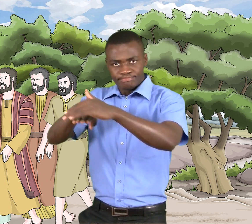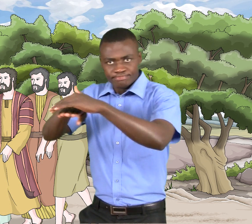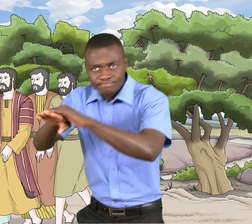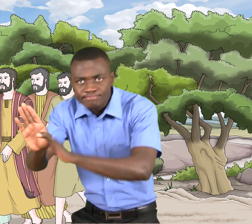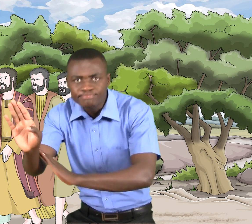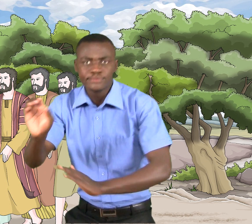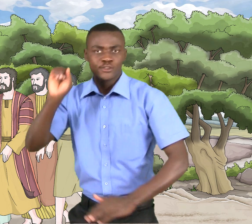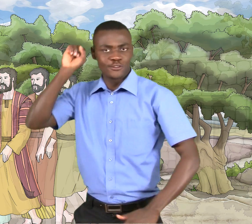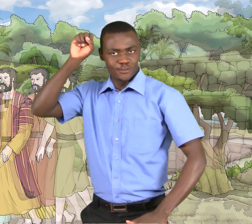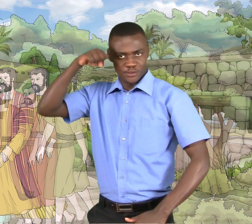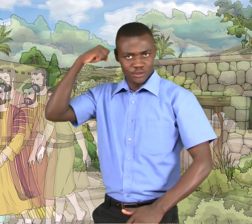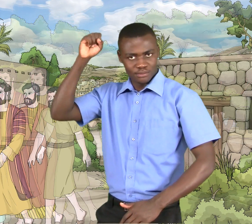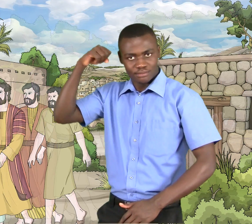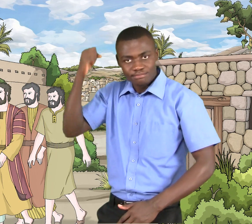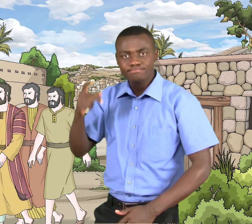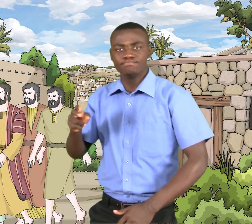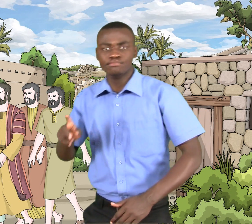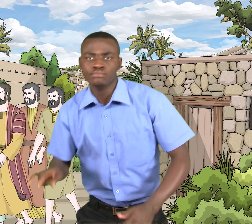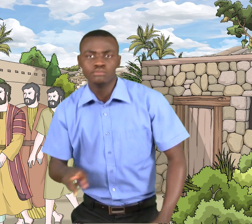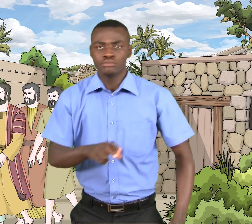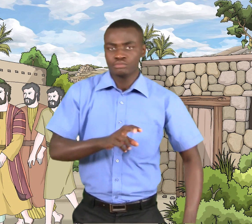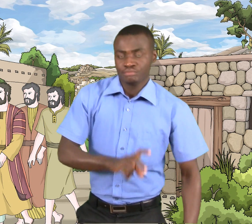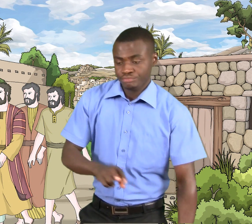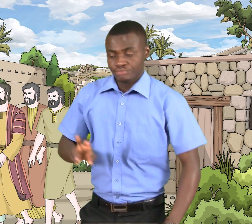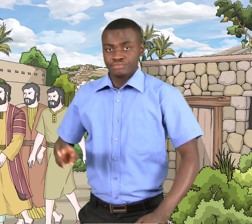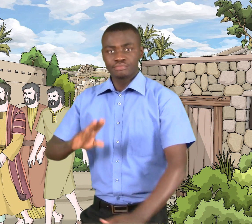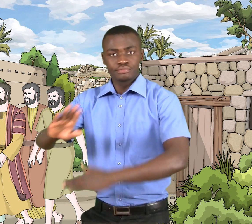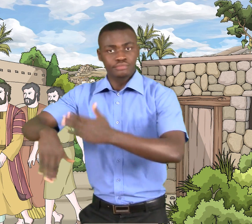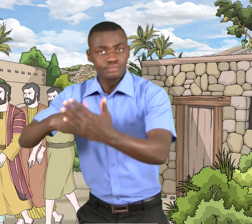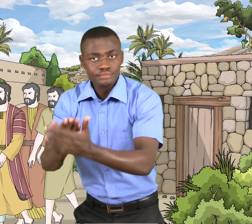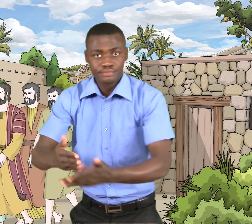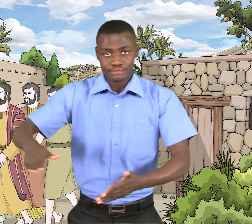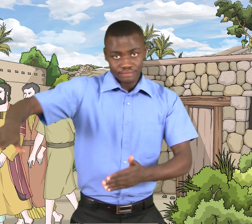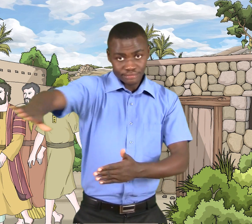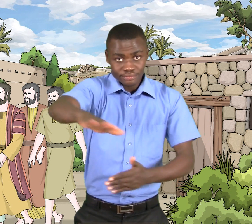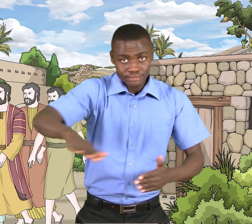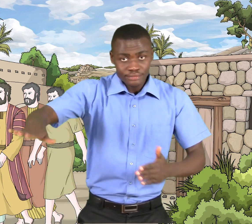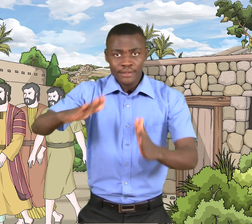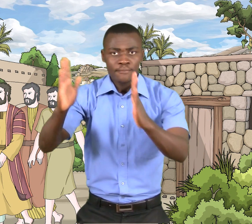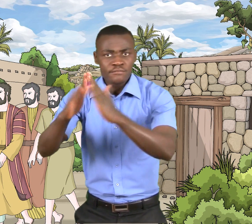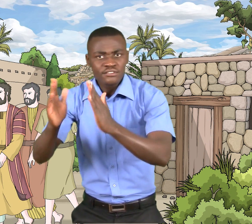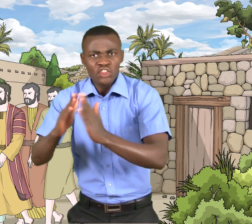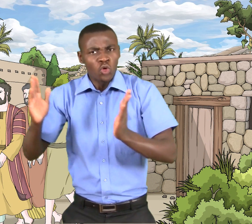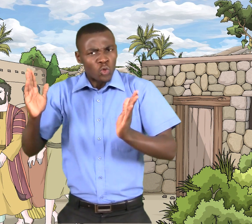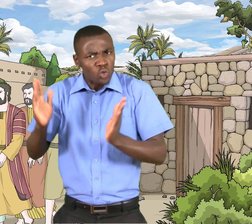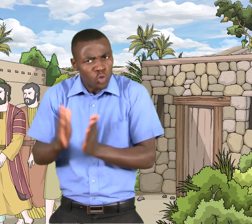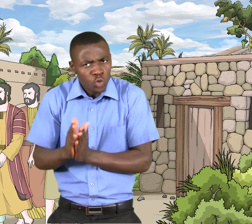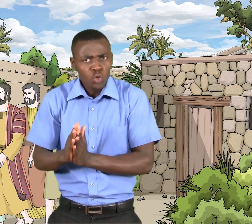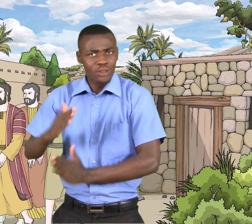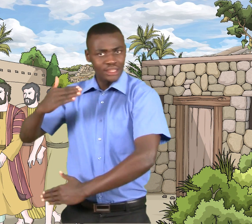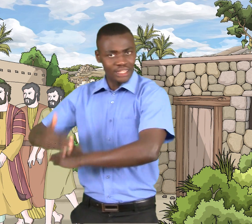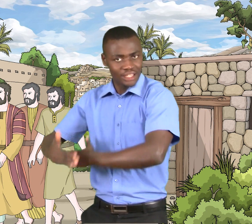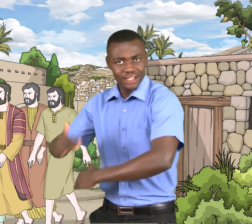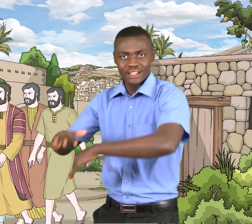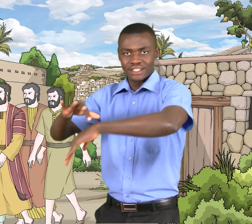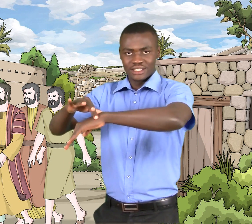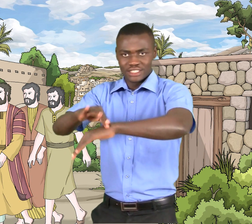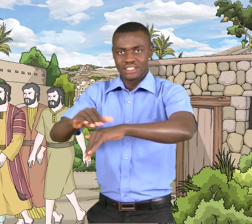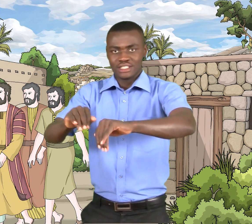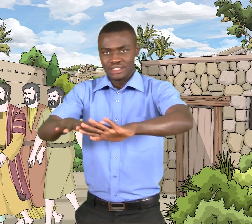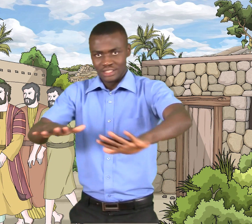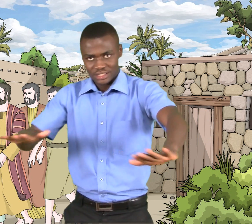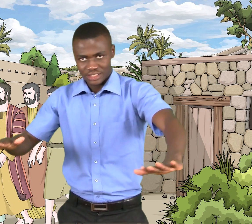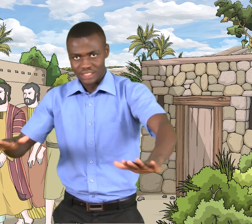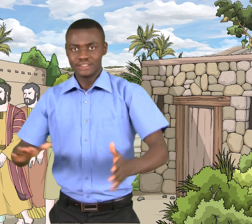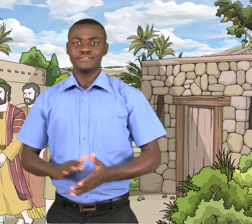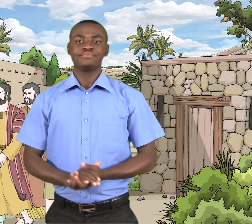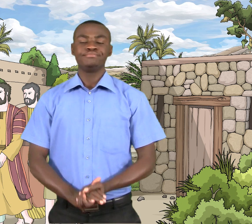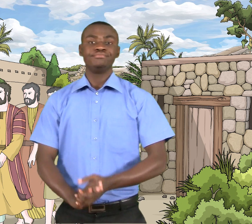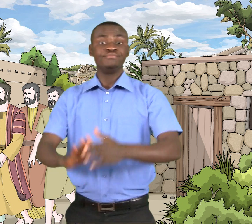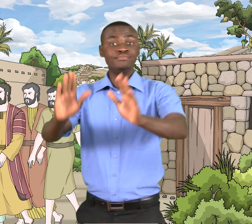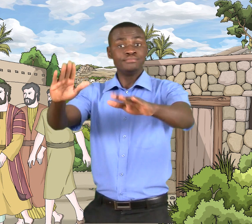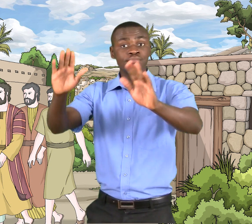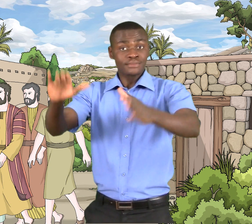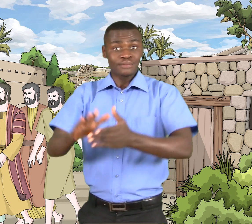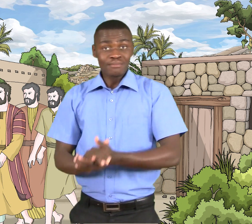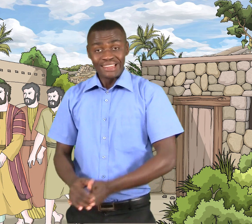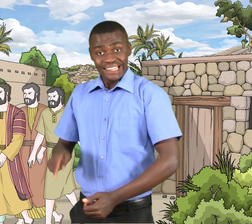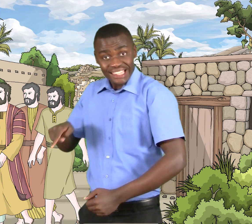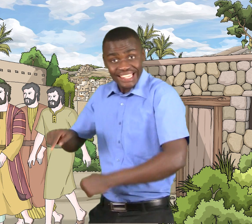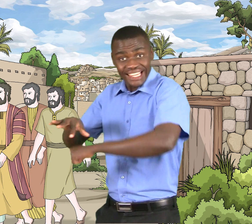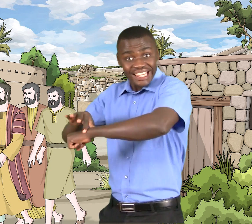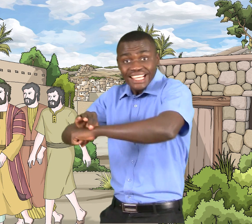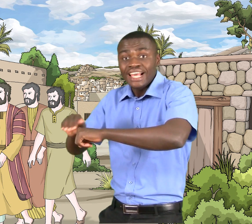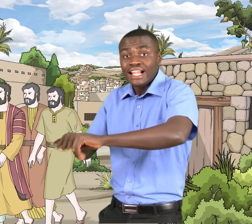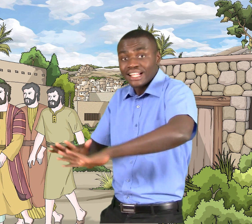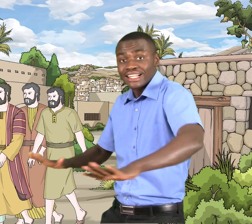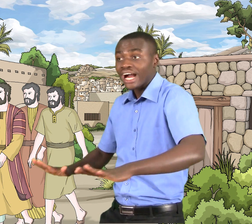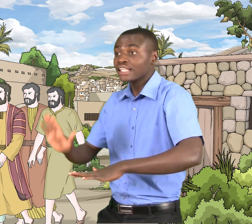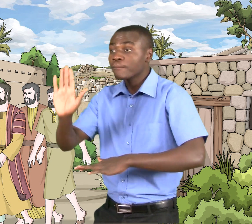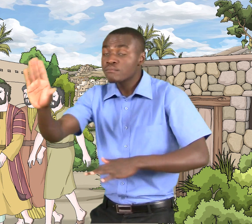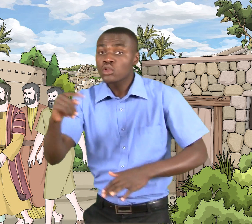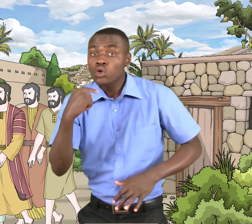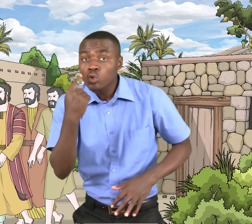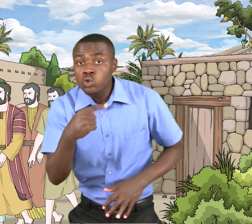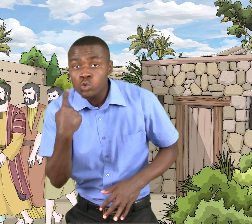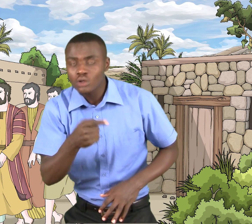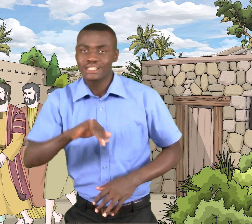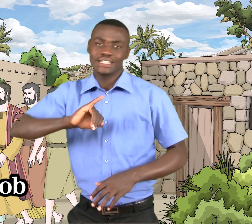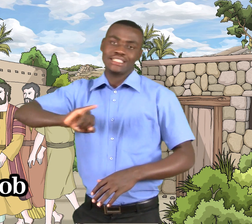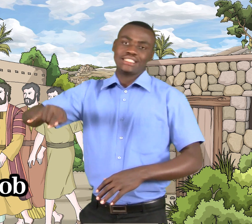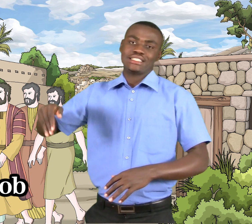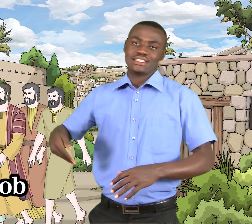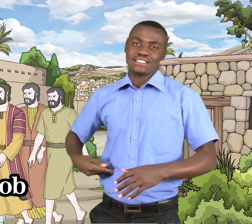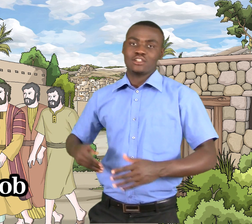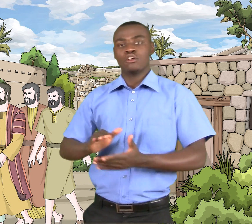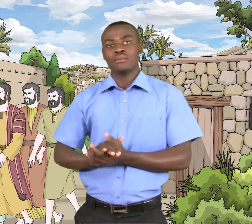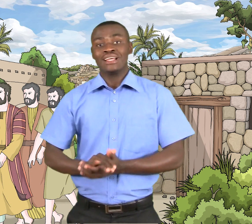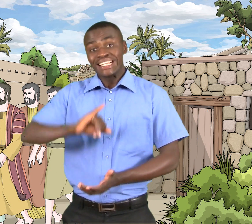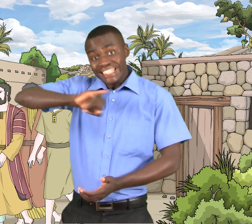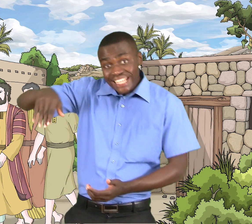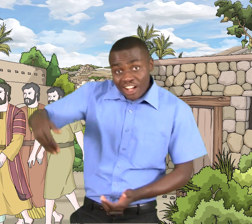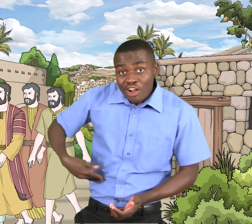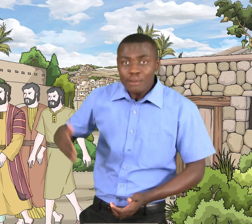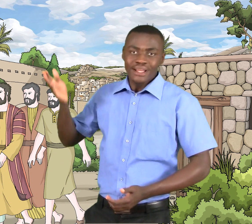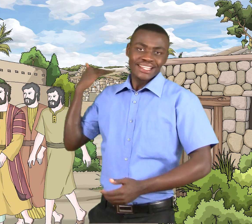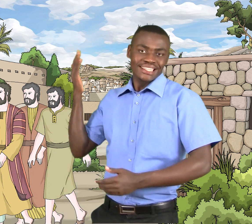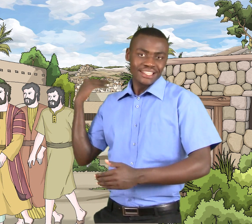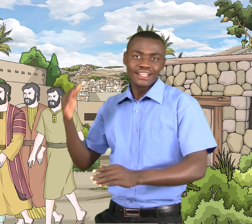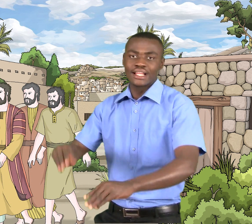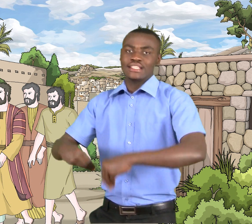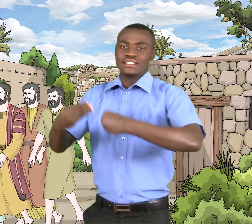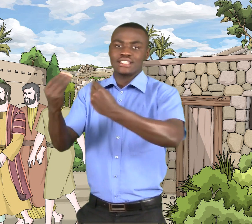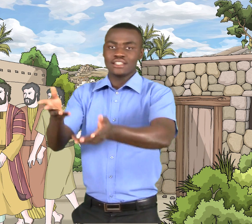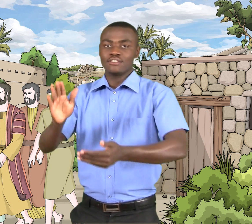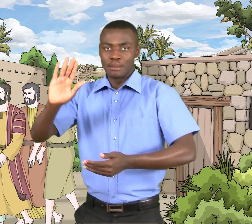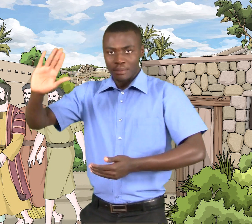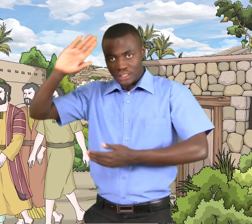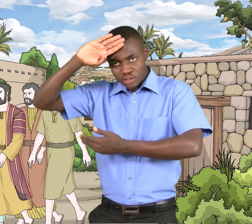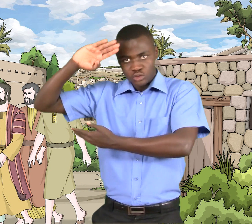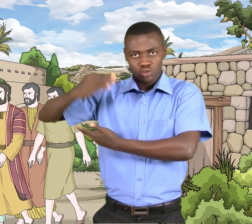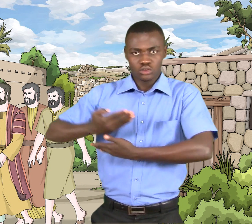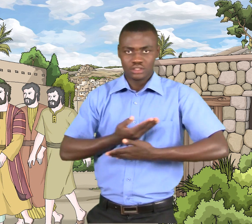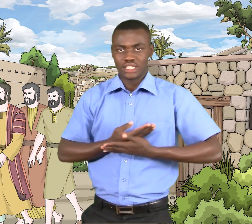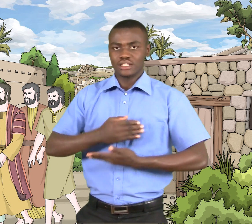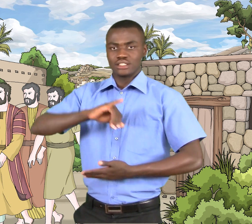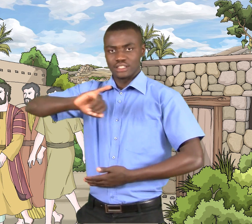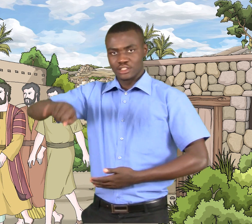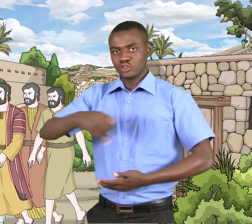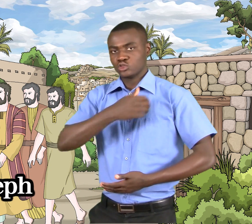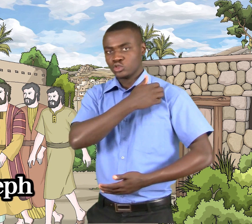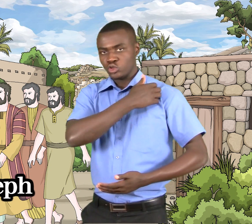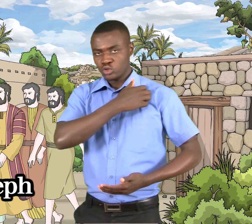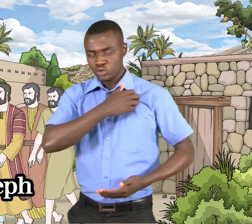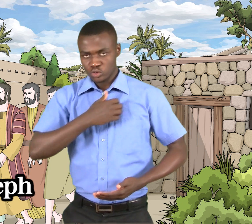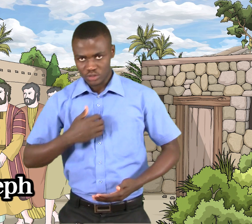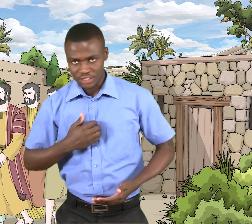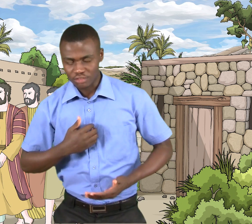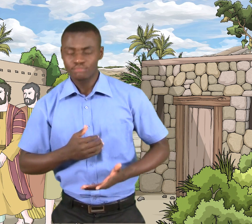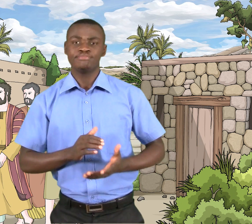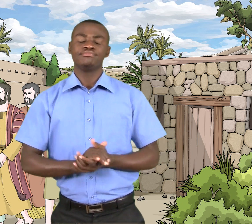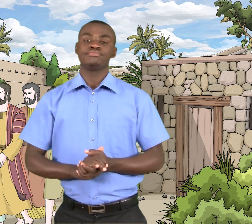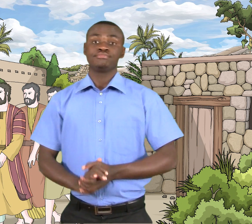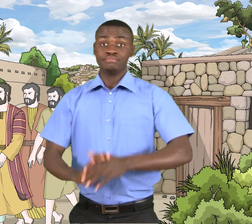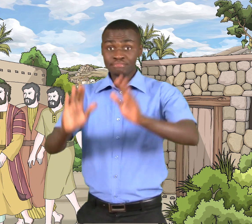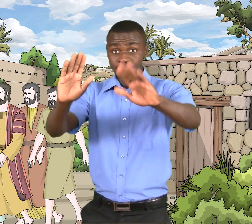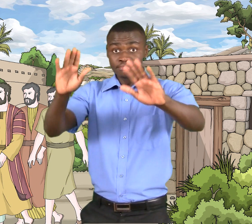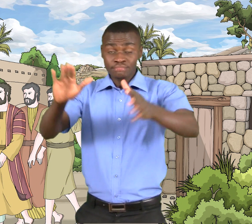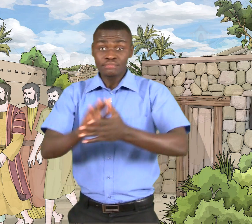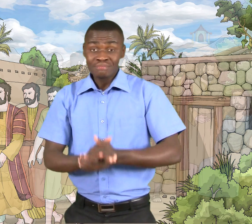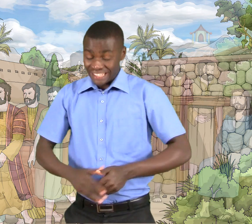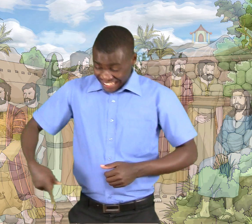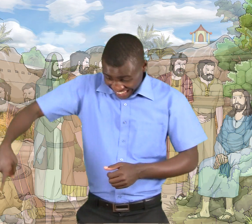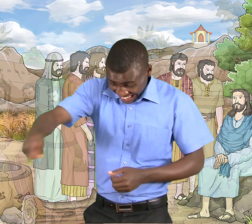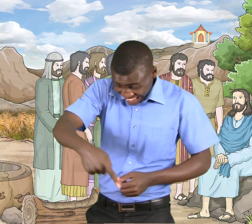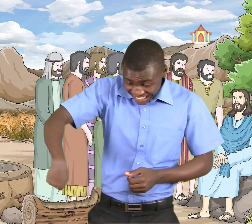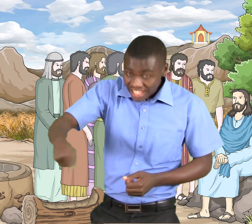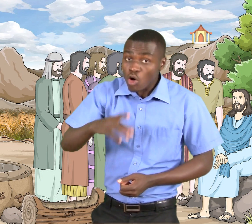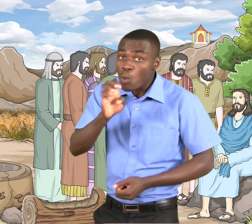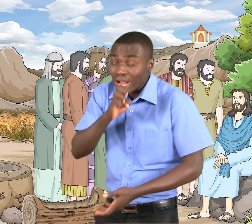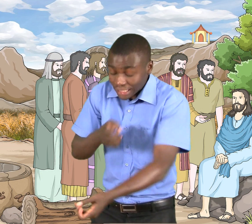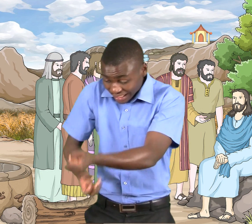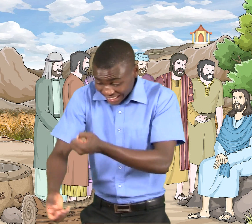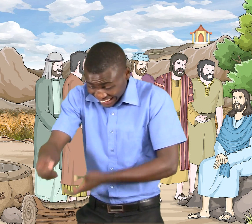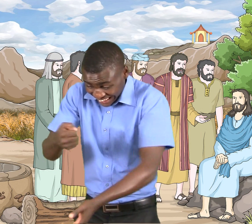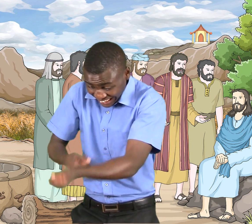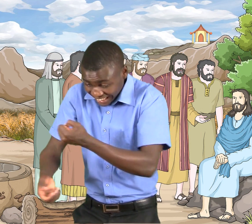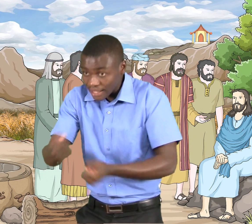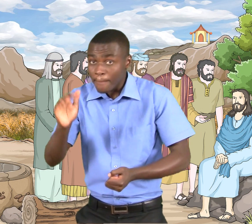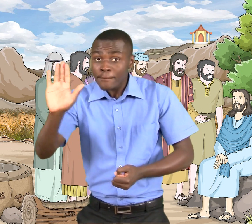So He came to a town of Samaria called Sychar, near the plot of ground that Jacob had given to his son Joseph.